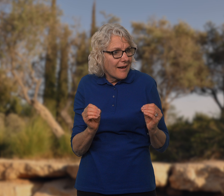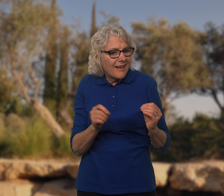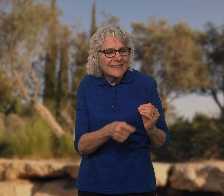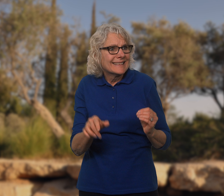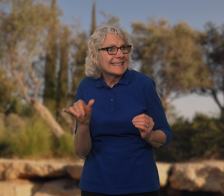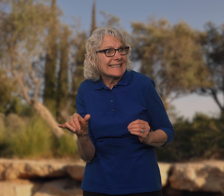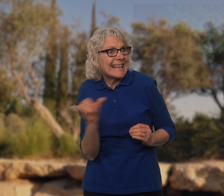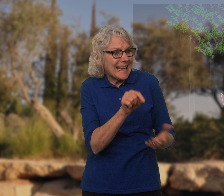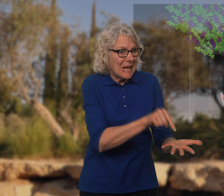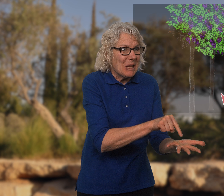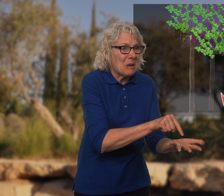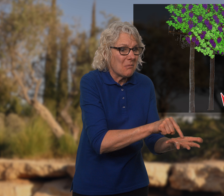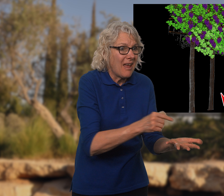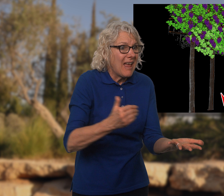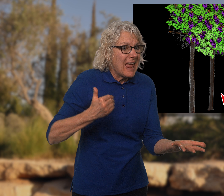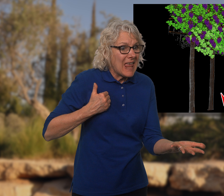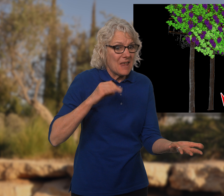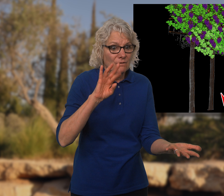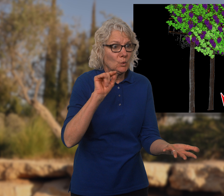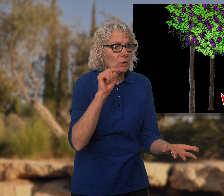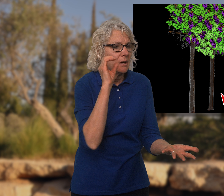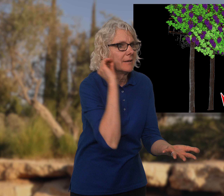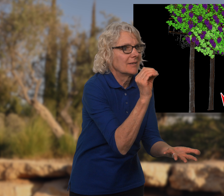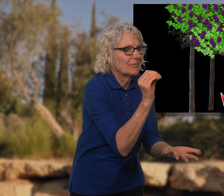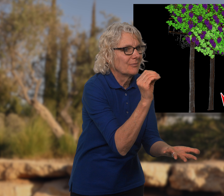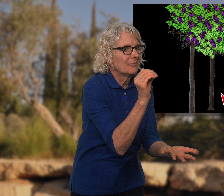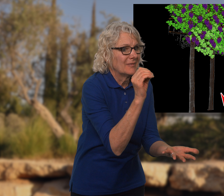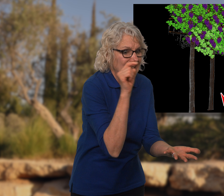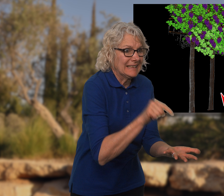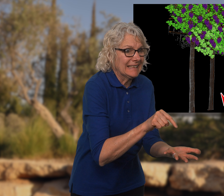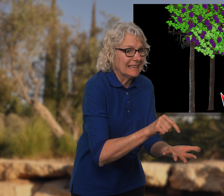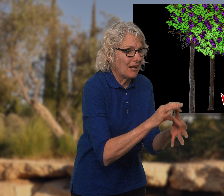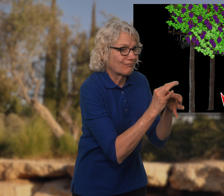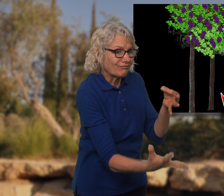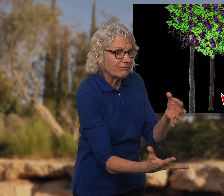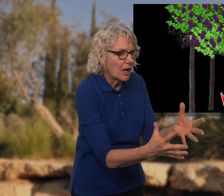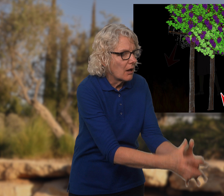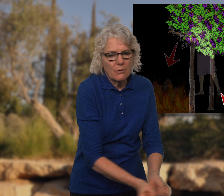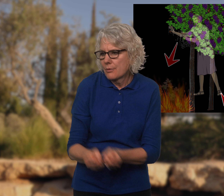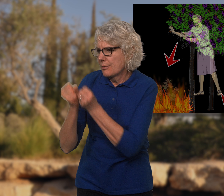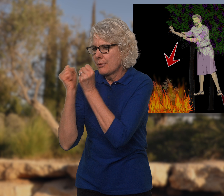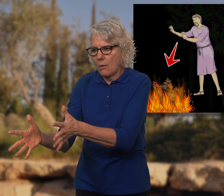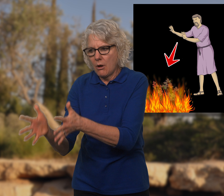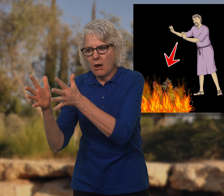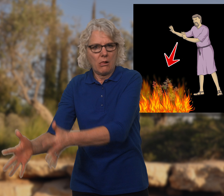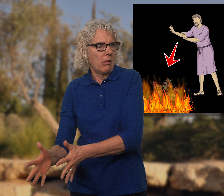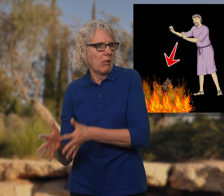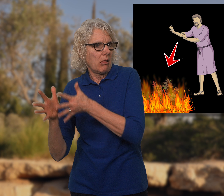If anyone does not remain in Me, he is like a branch that is thrown away and withers.